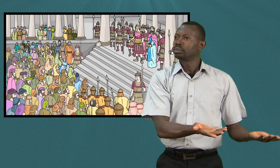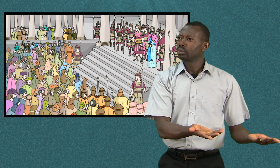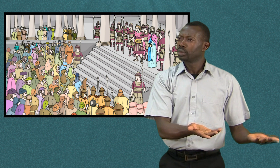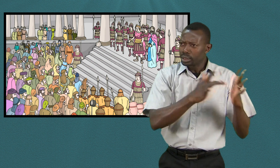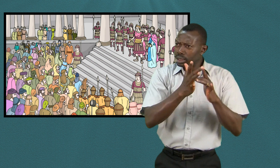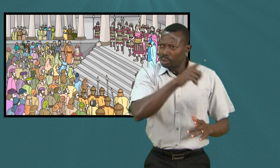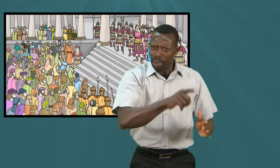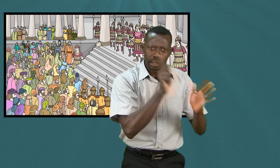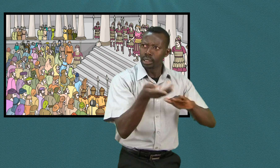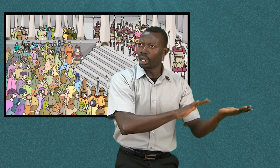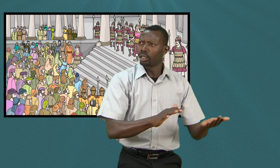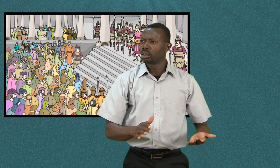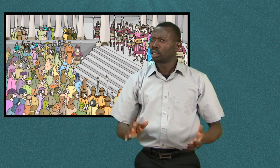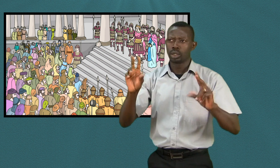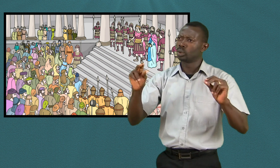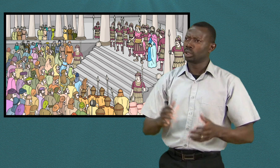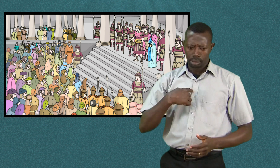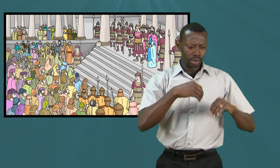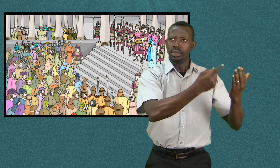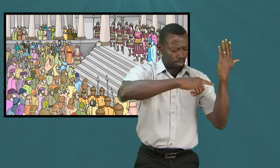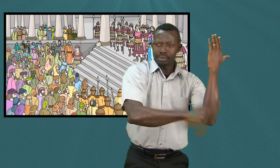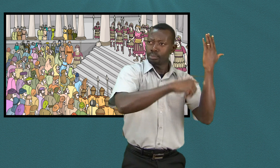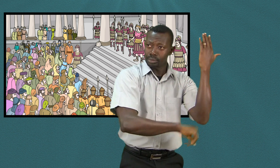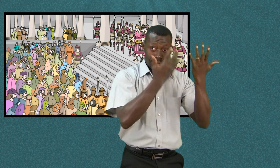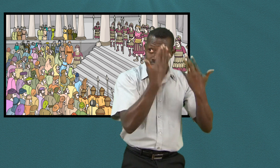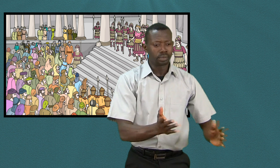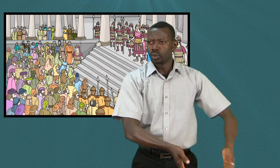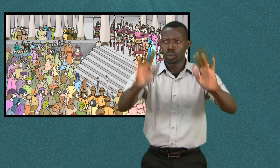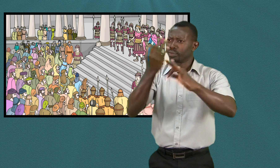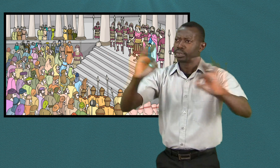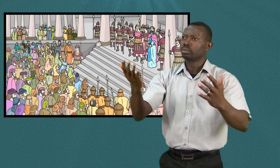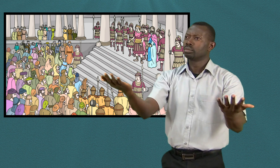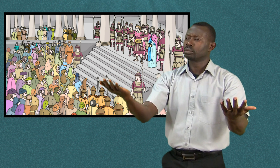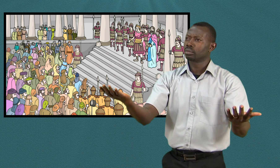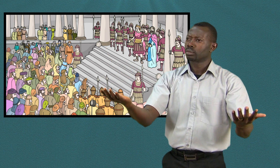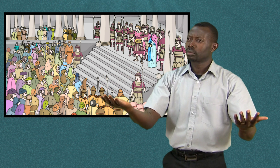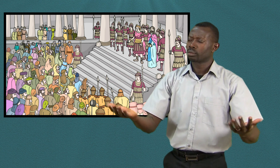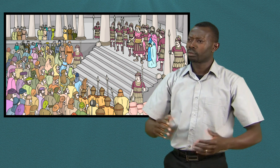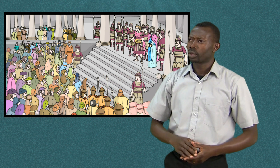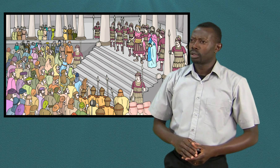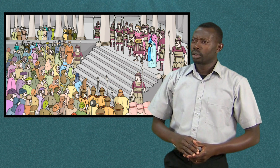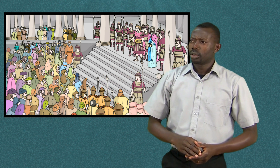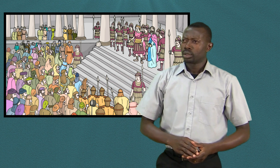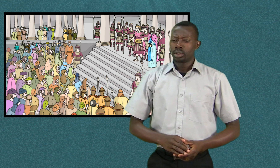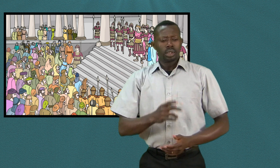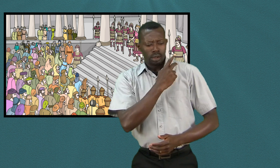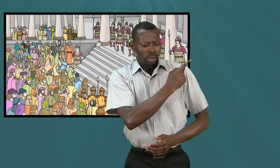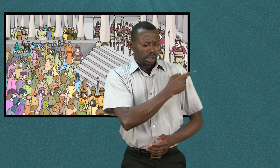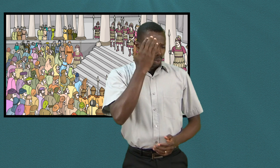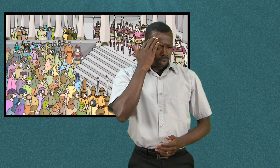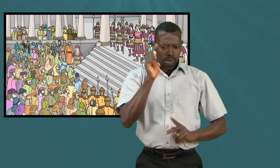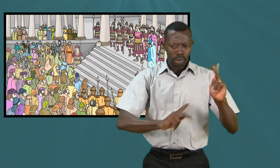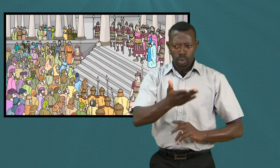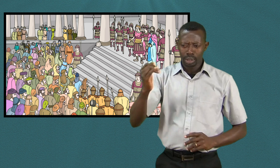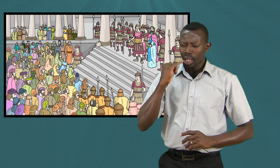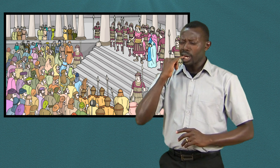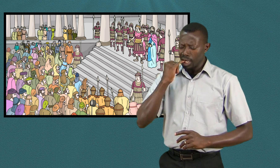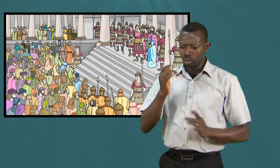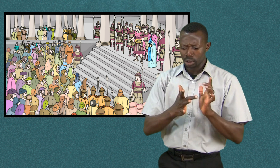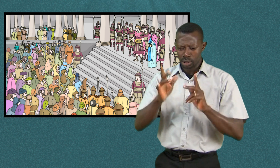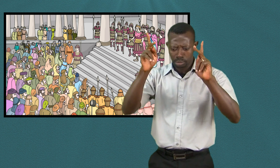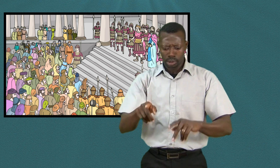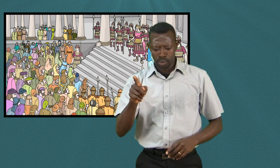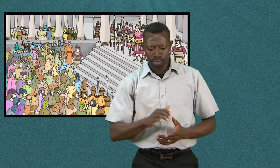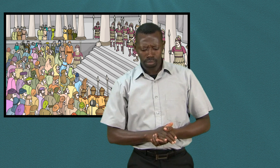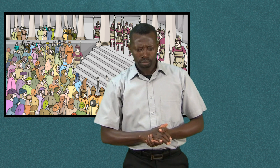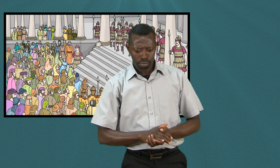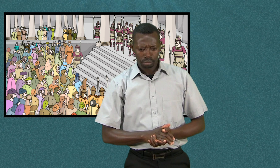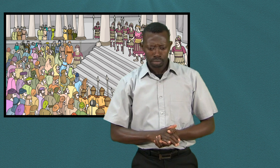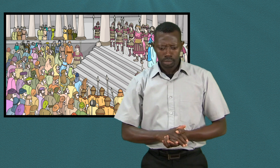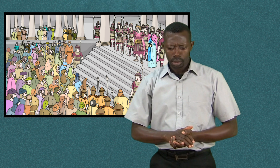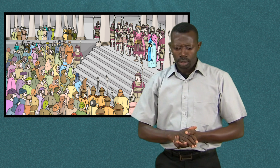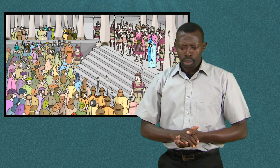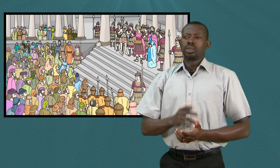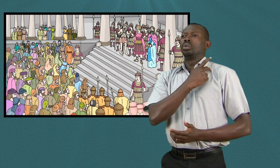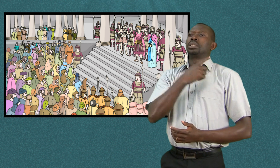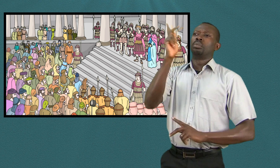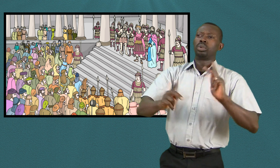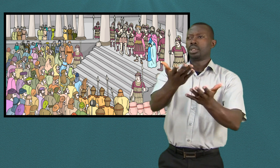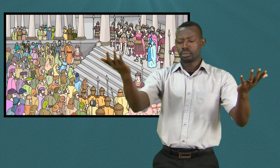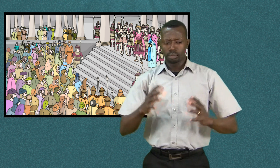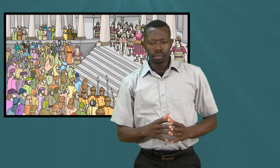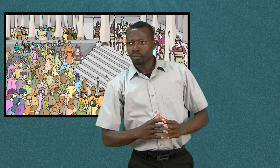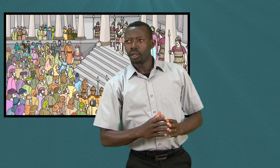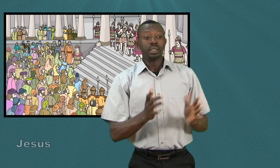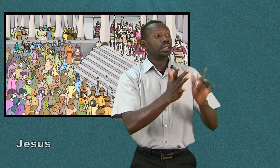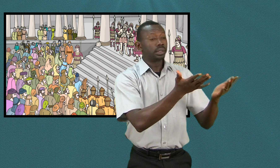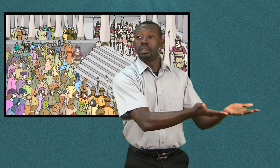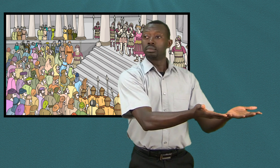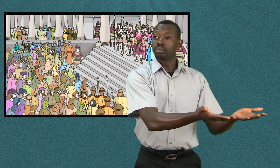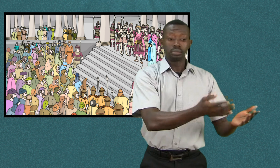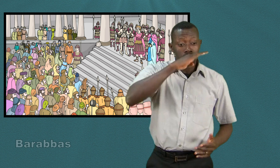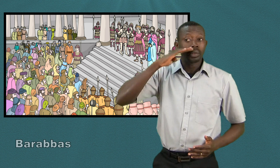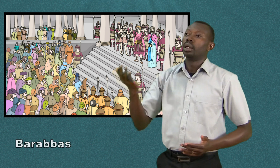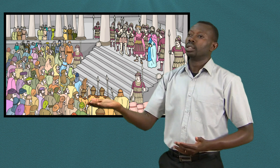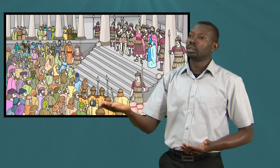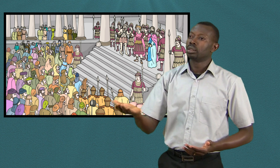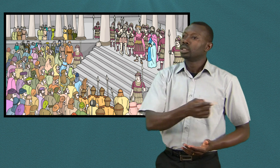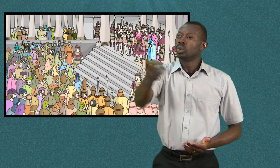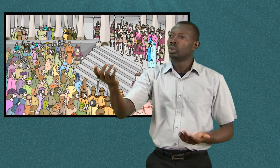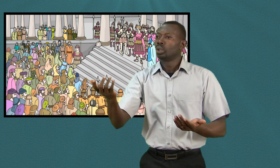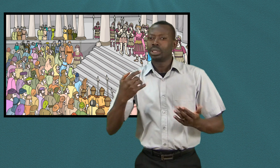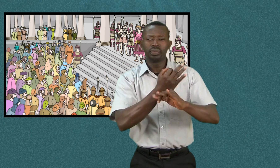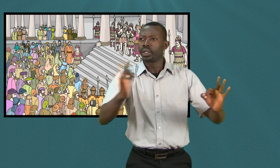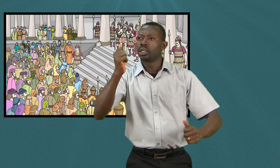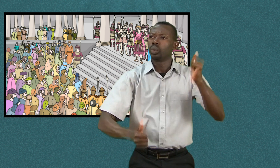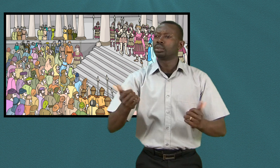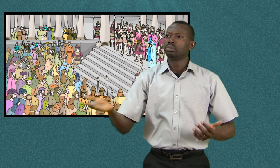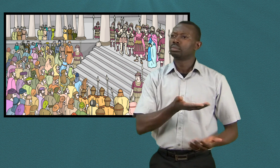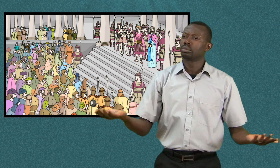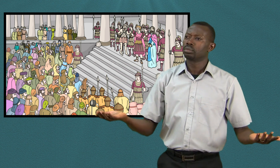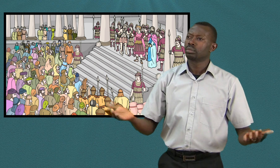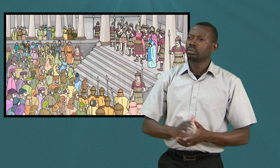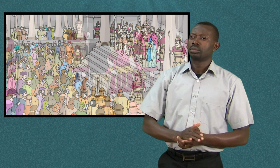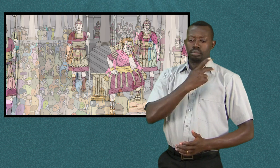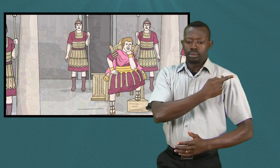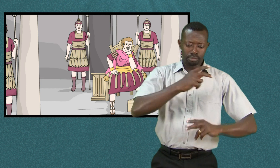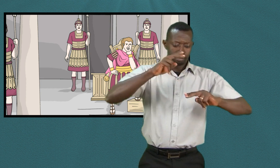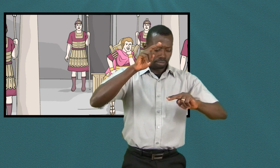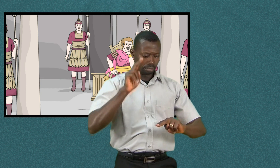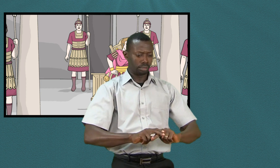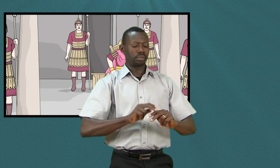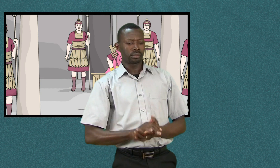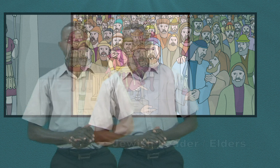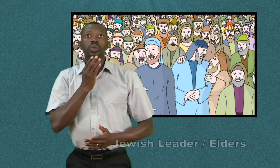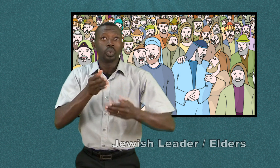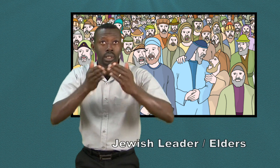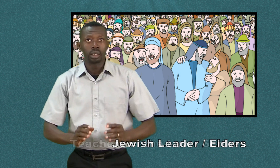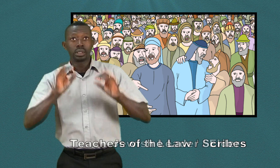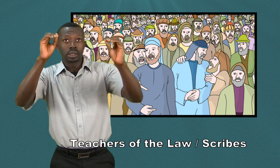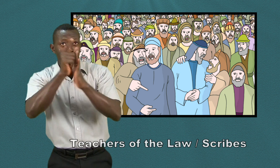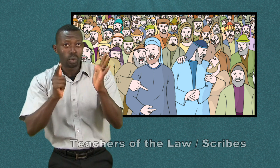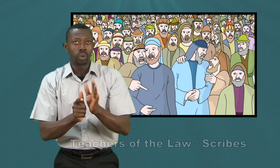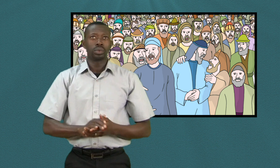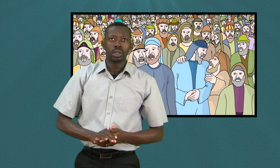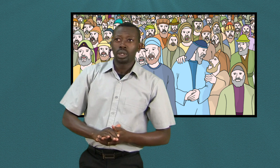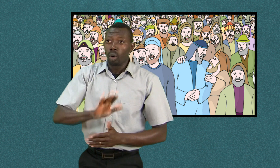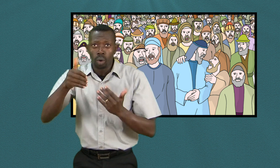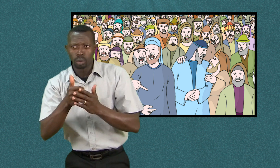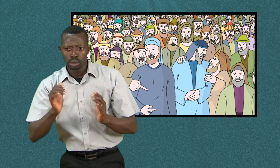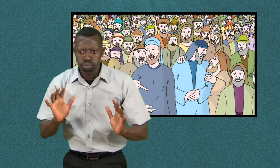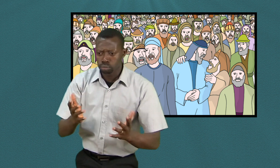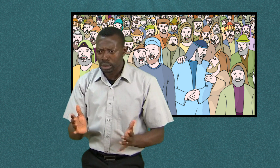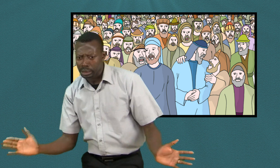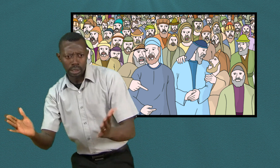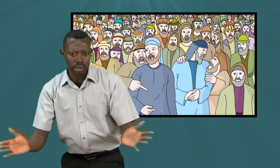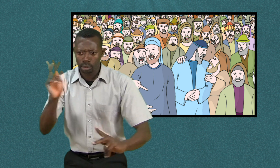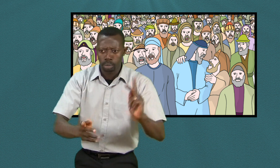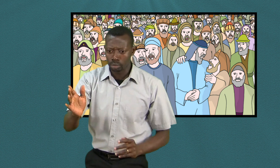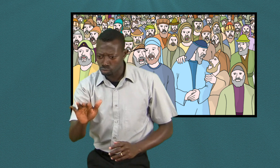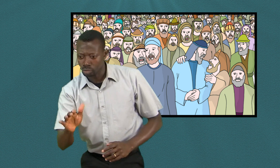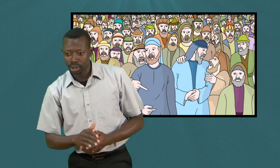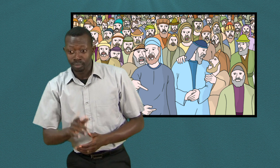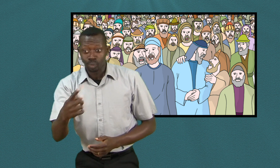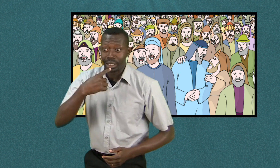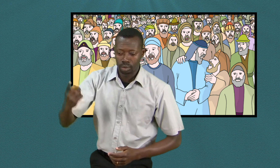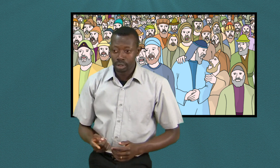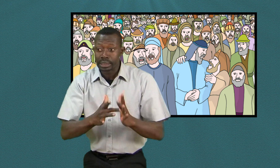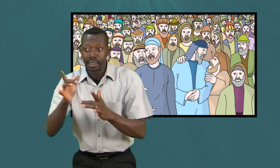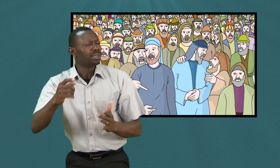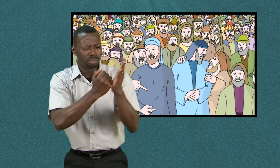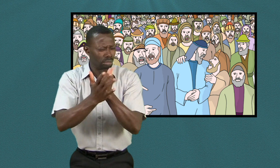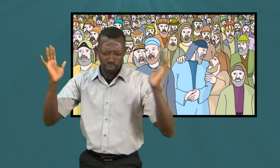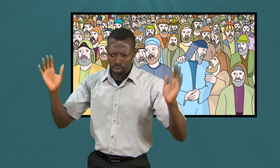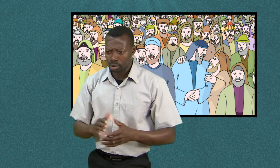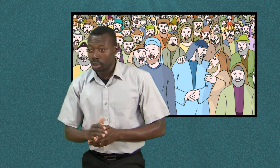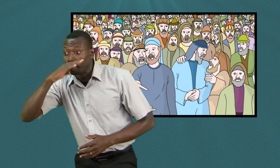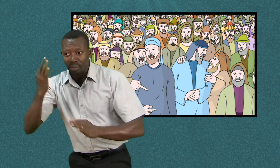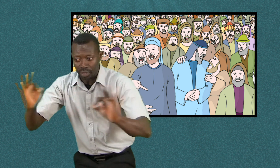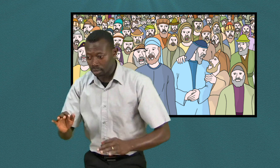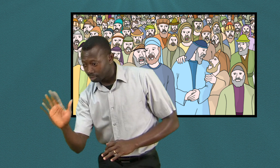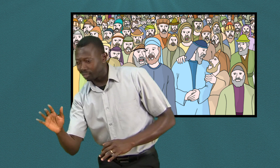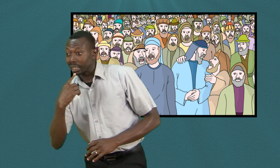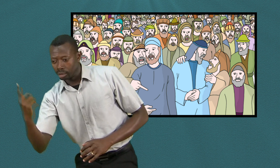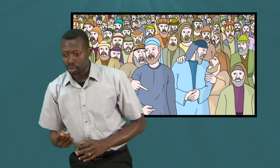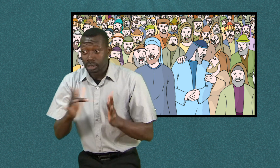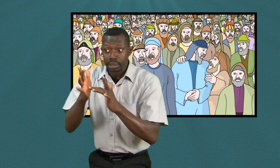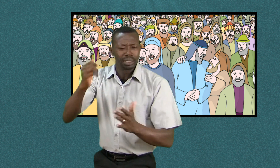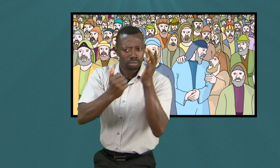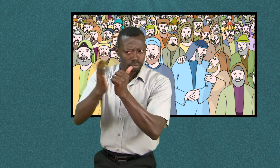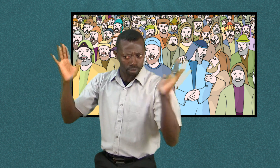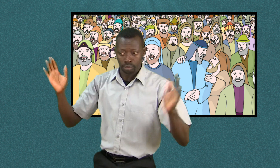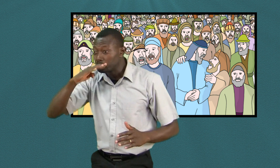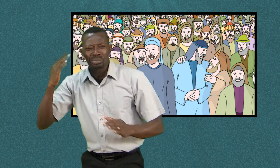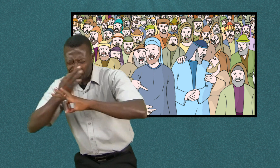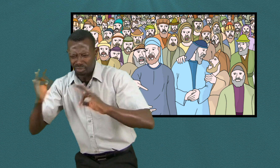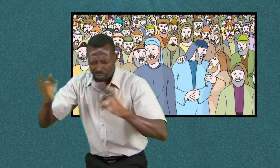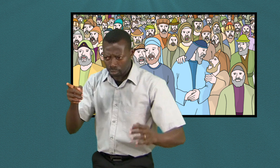While Pilate was sitting on the judgment seat, his wife sent him this message: “Have nothing to do with that innocent man, for I have suffered terribly in a dream today because of Him.”